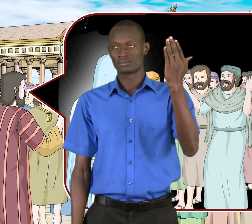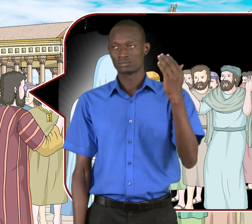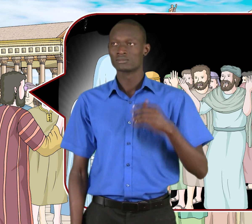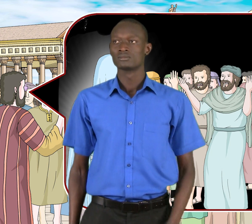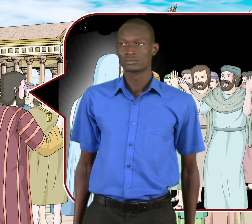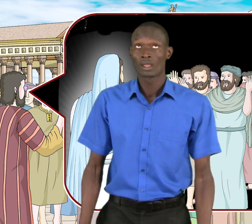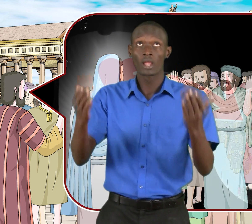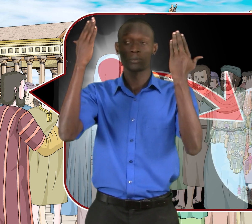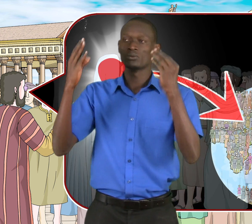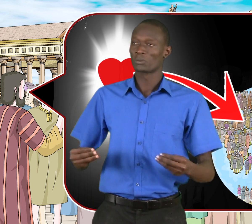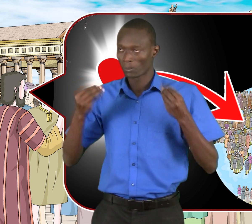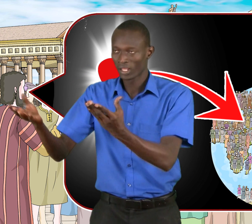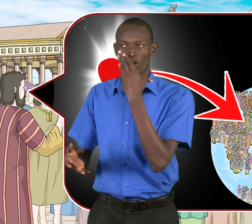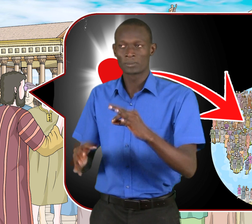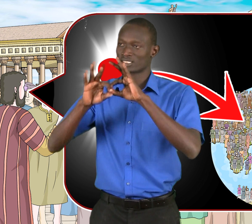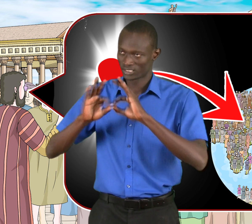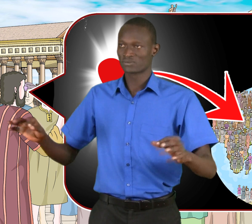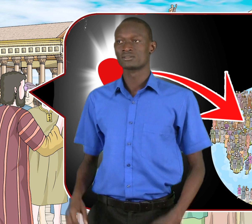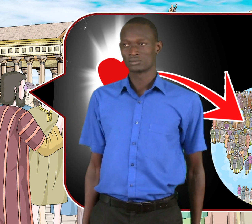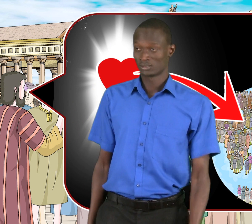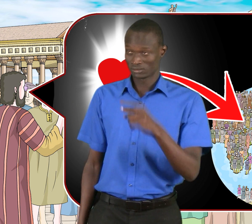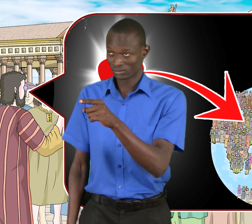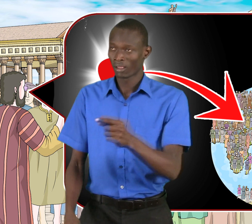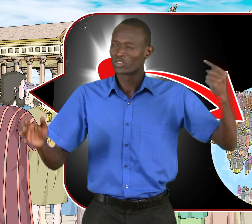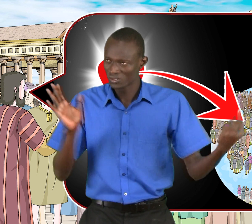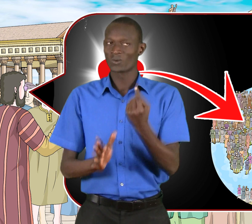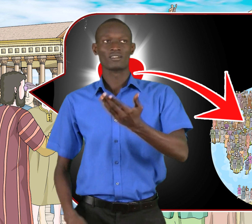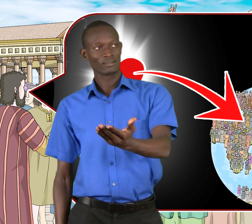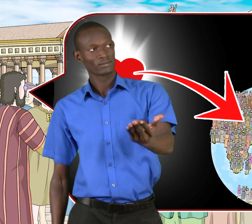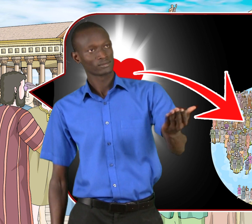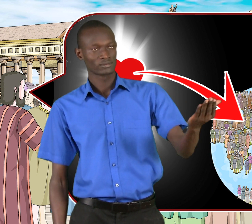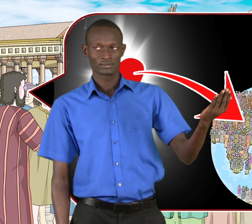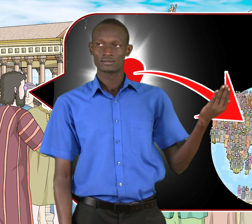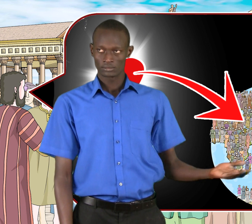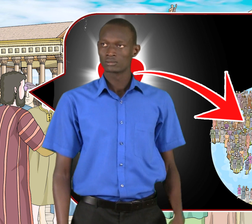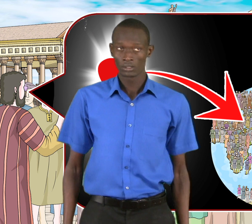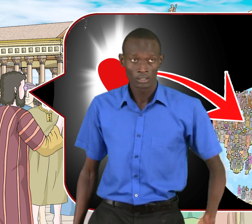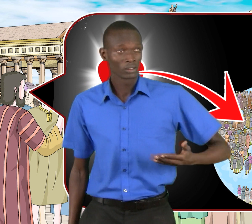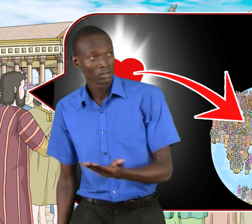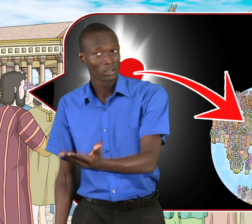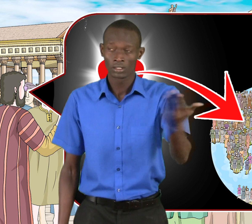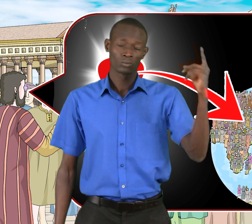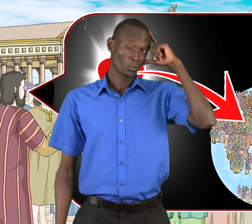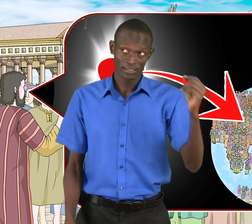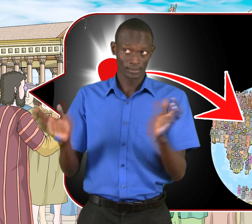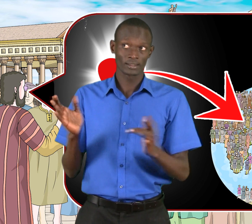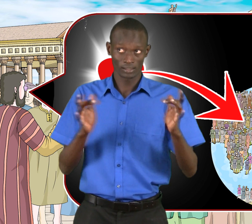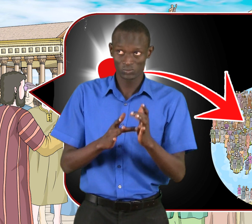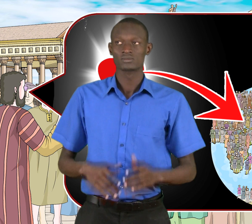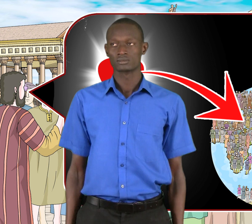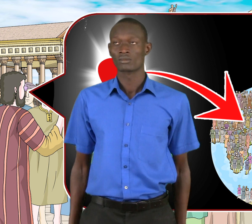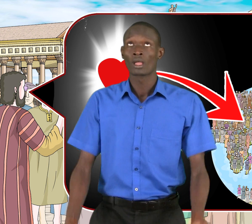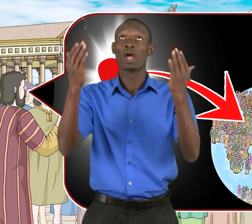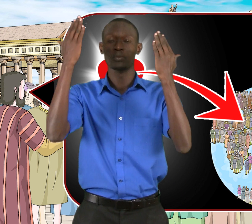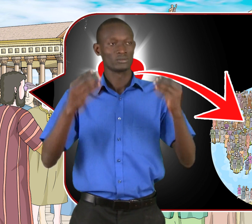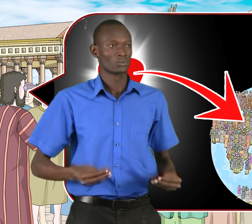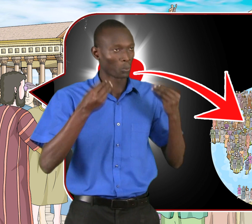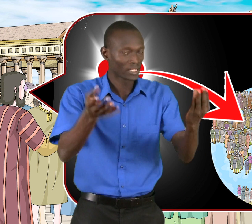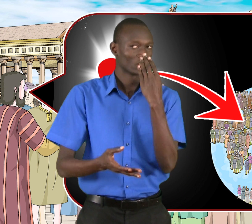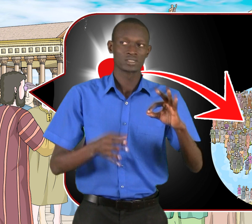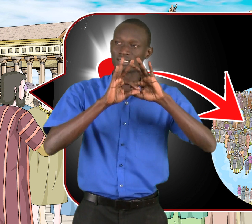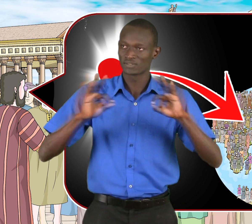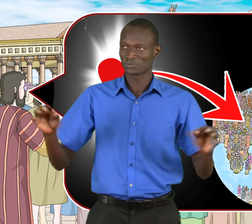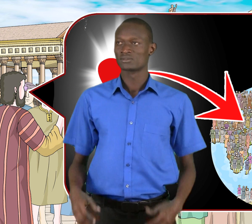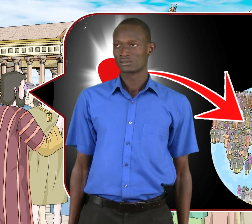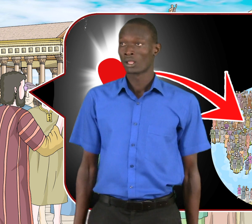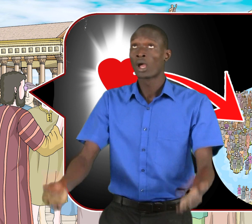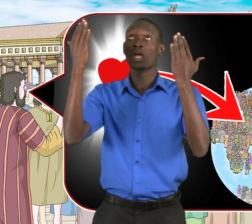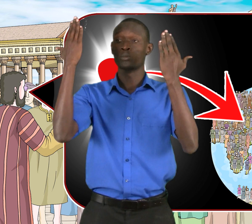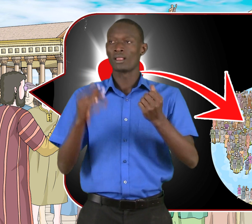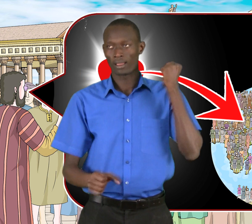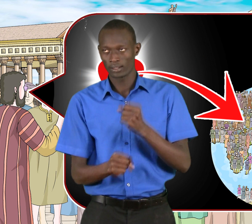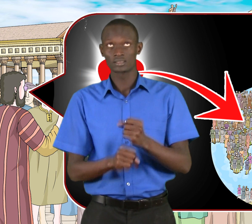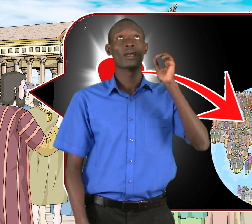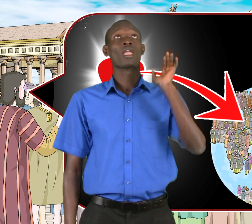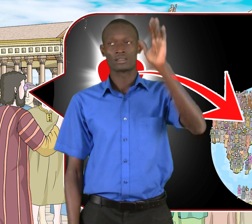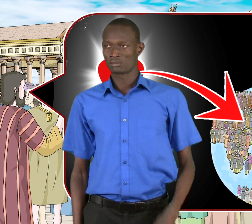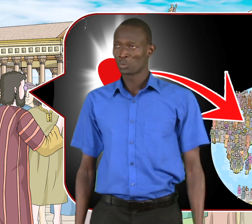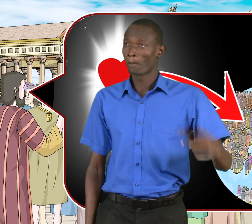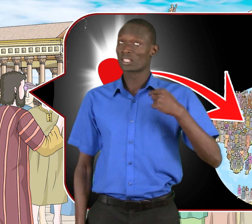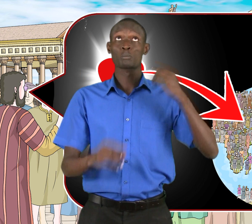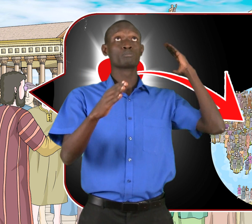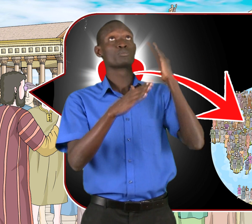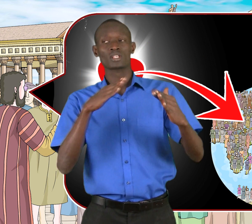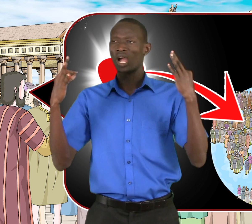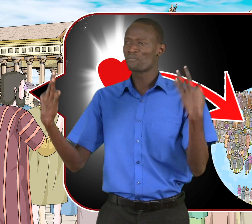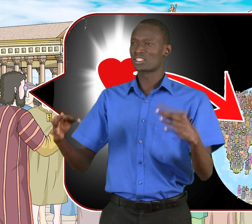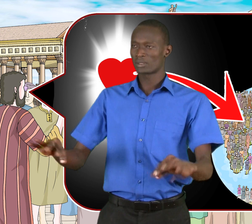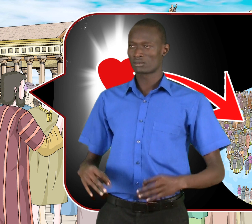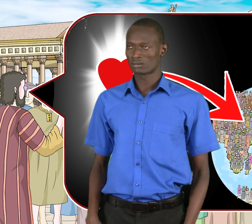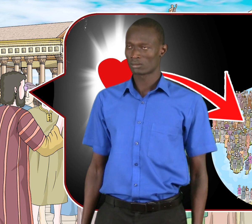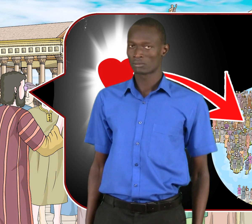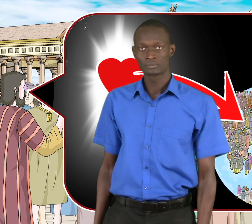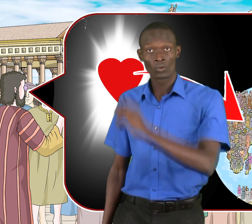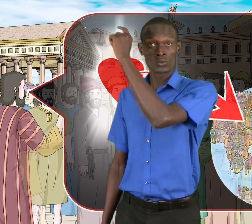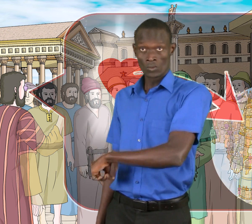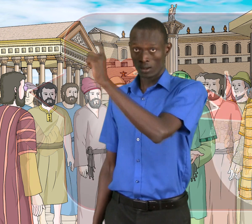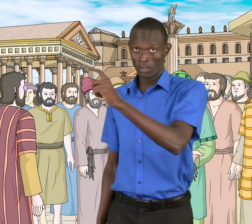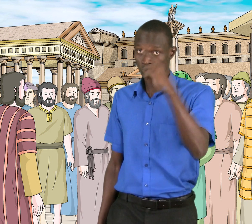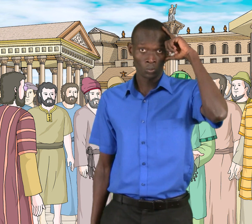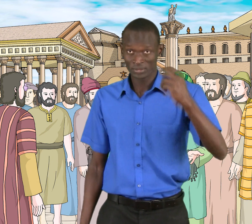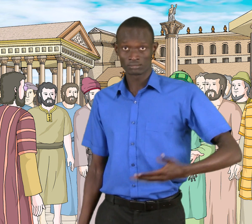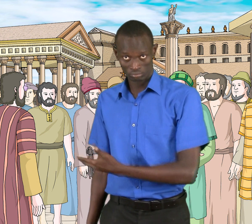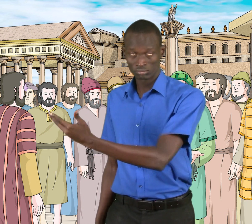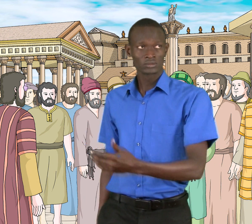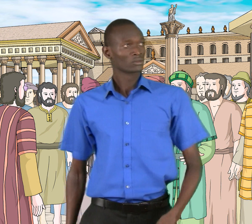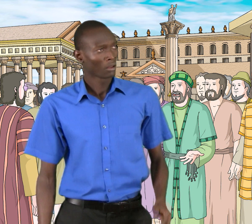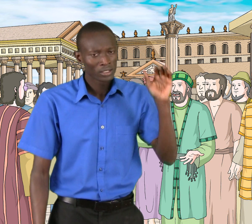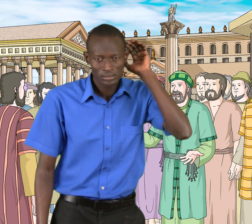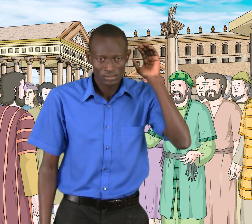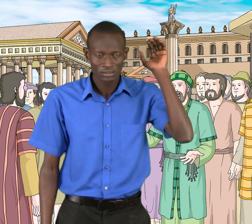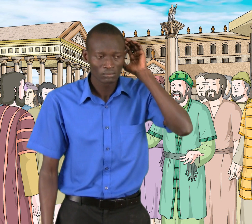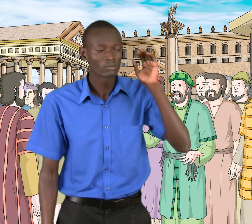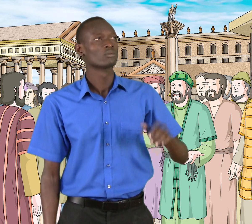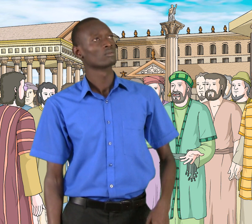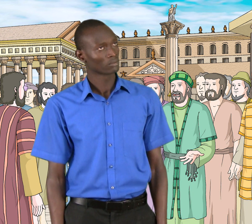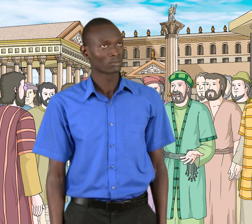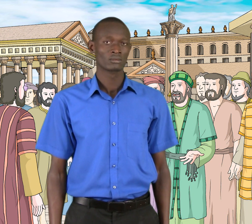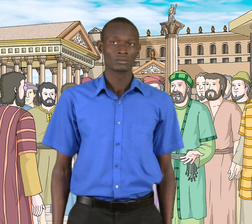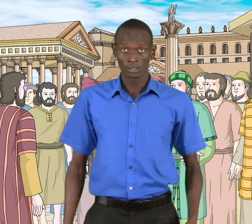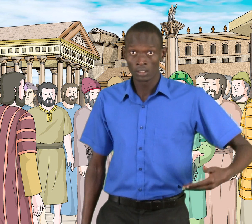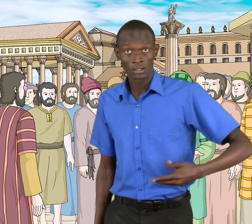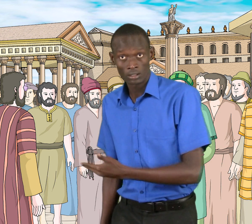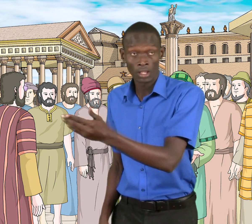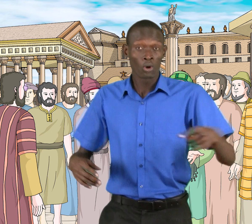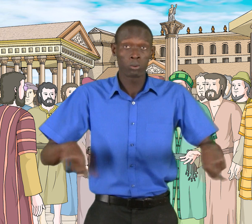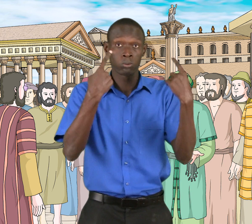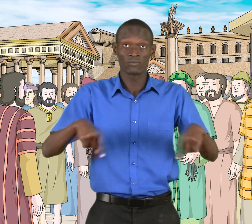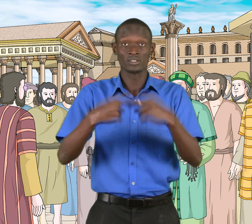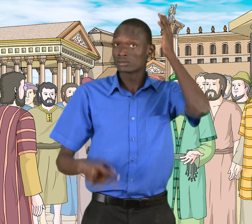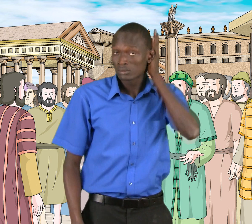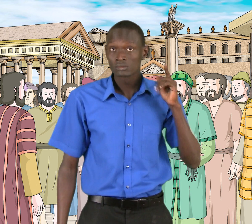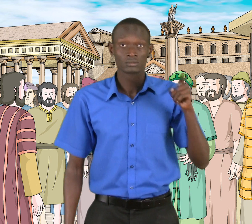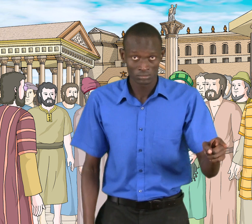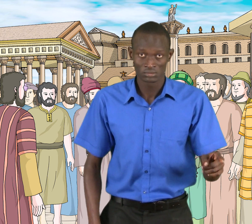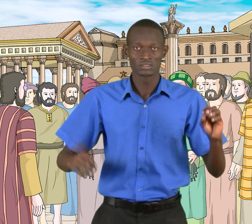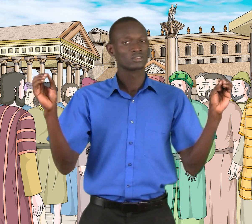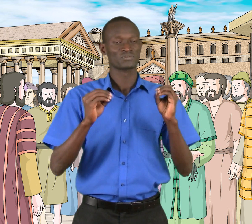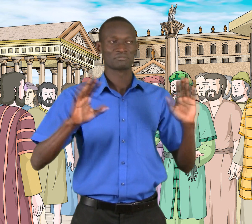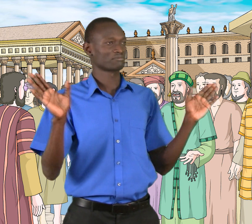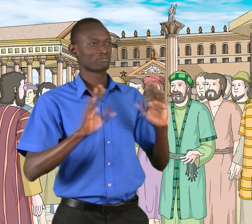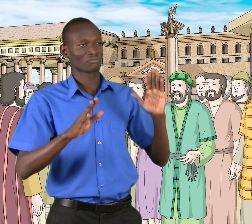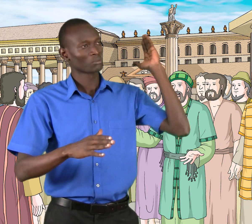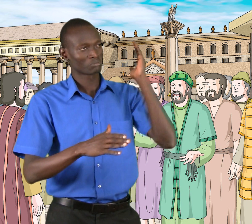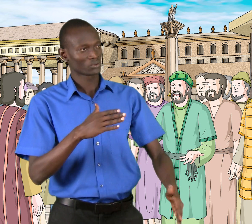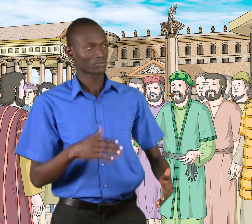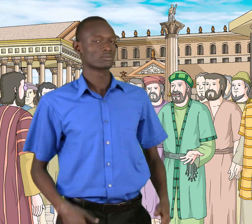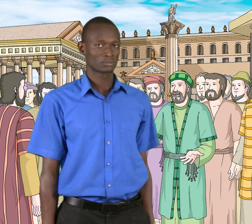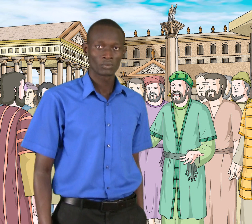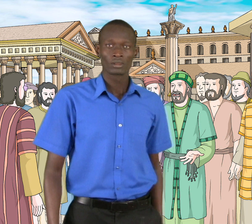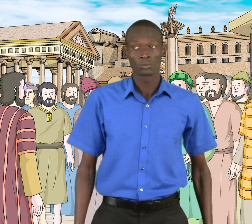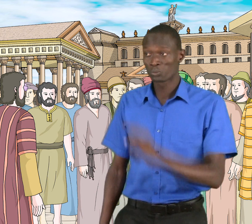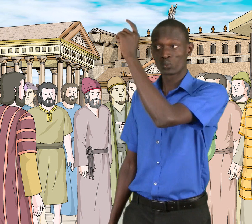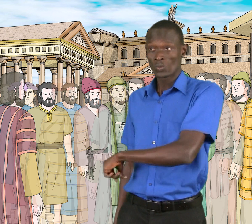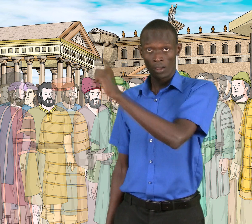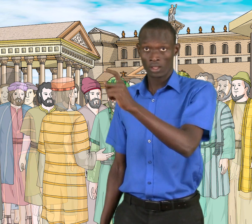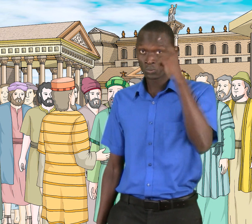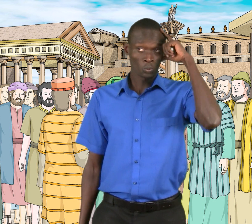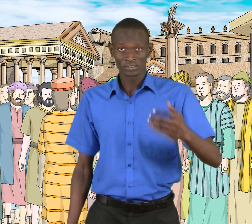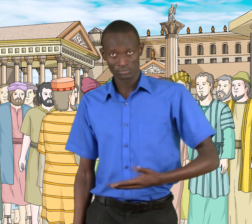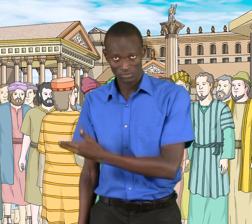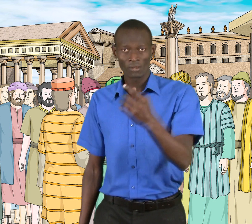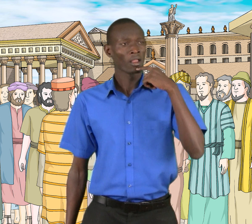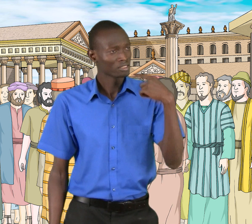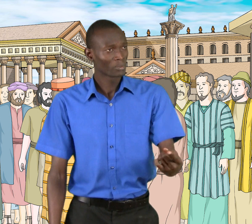So if God gave them the same gift He gave us who believed in the Lord Jesus Christ, who was I to hinder the work of God?”